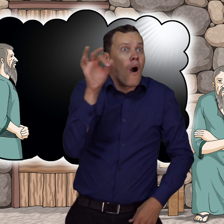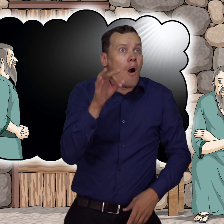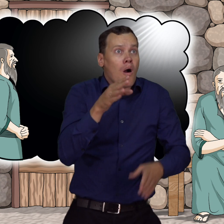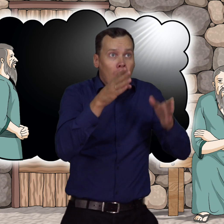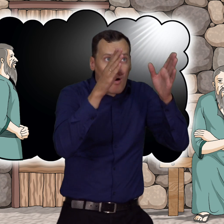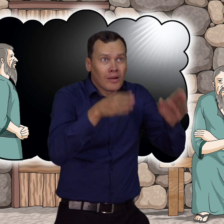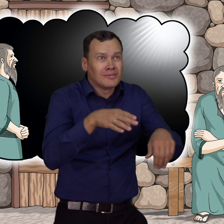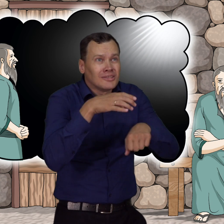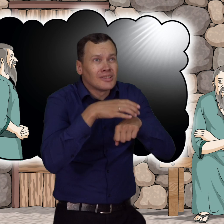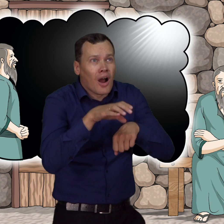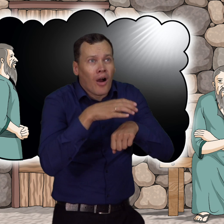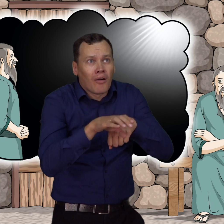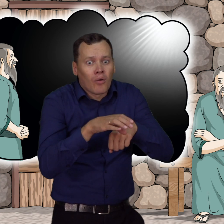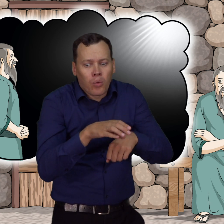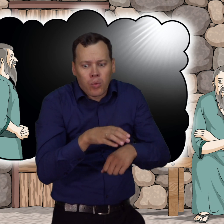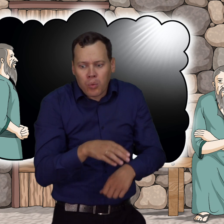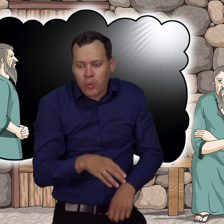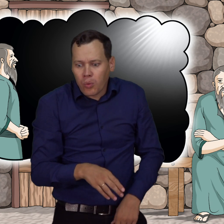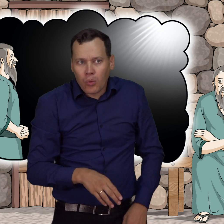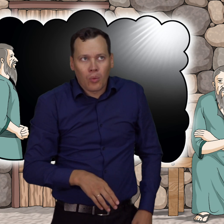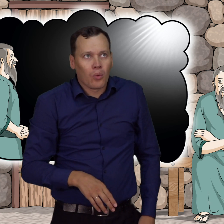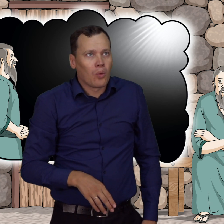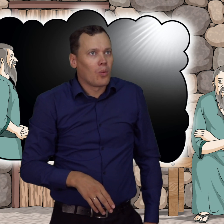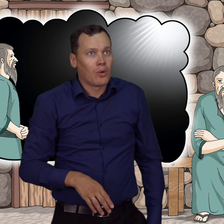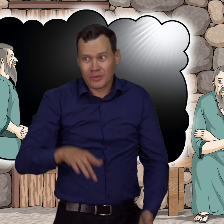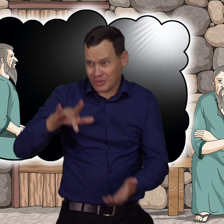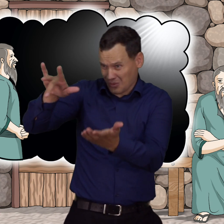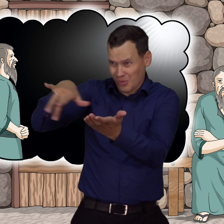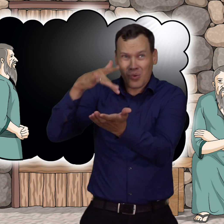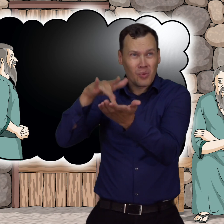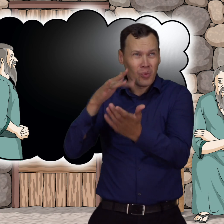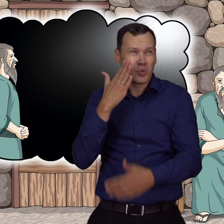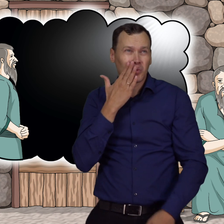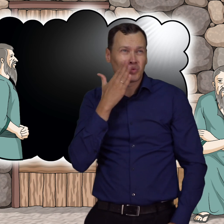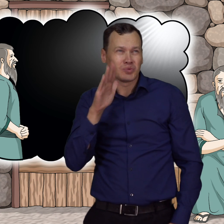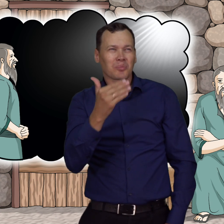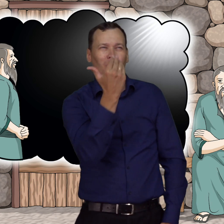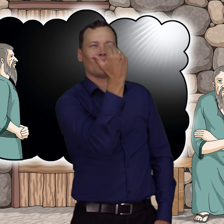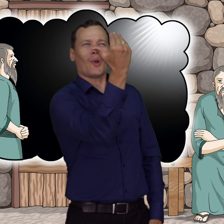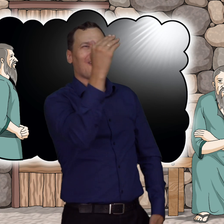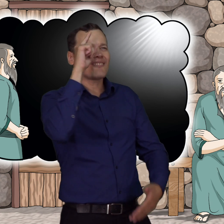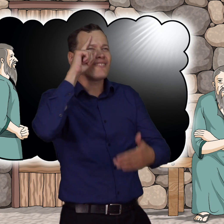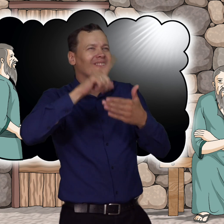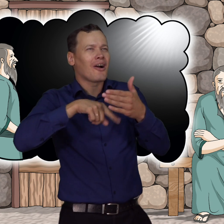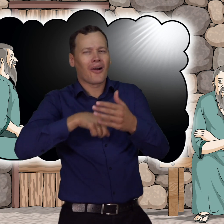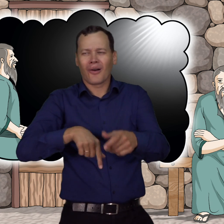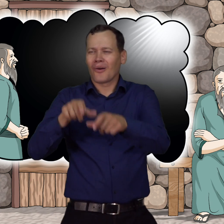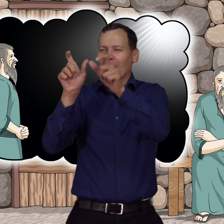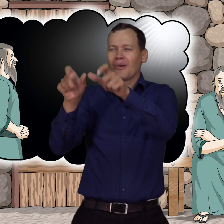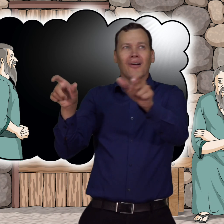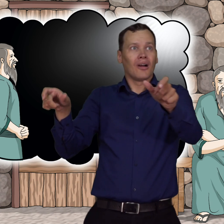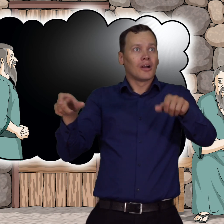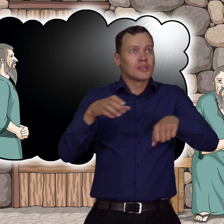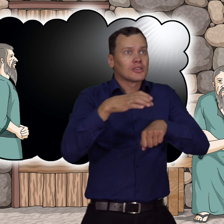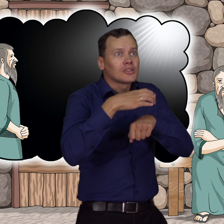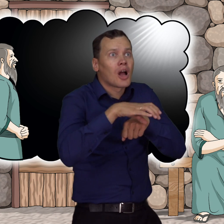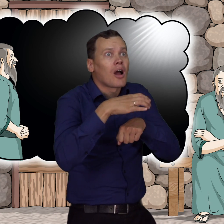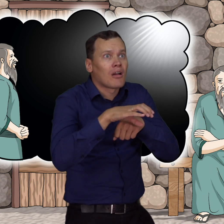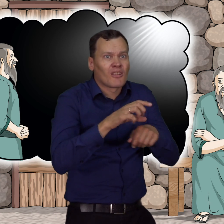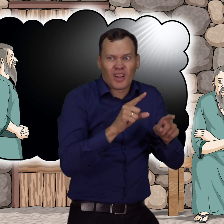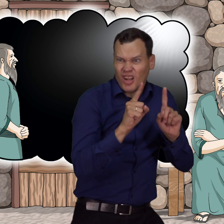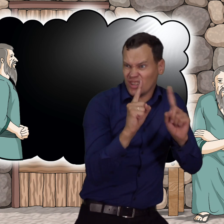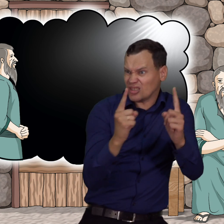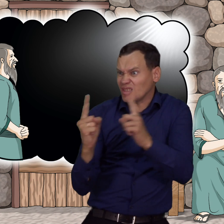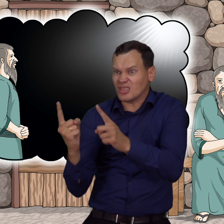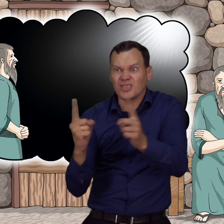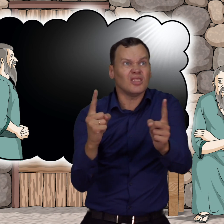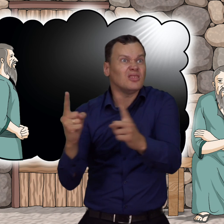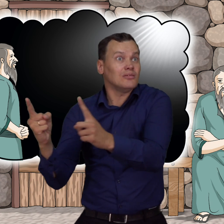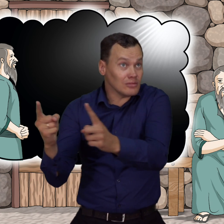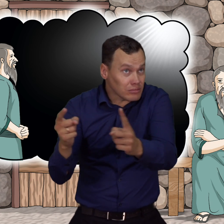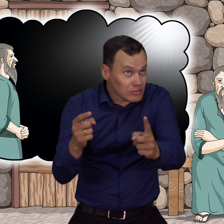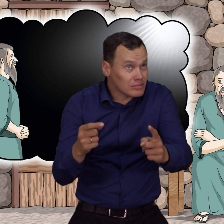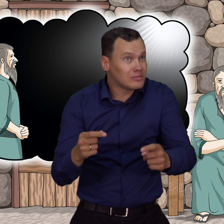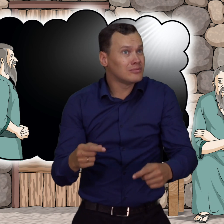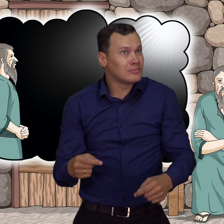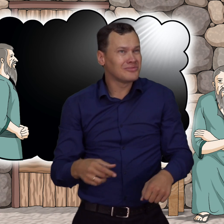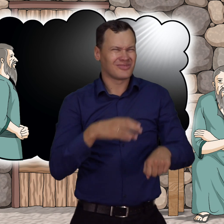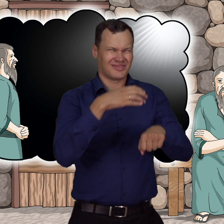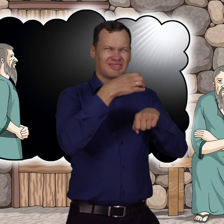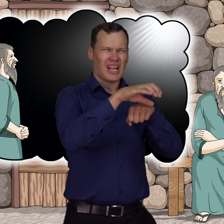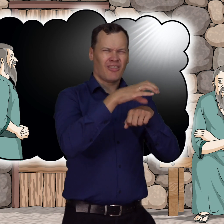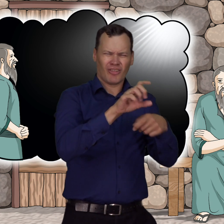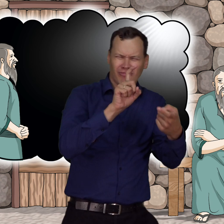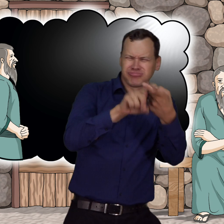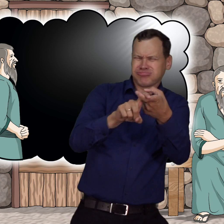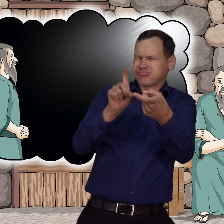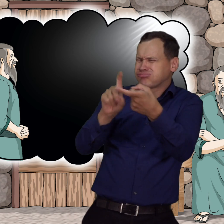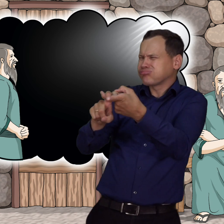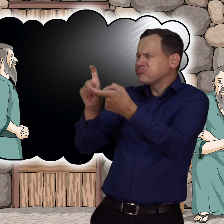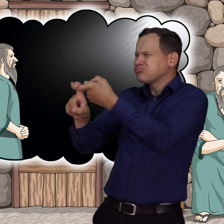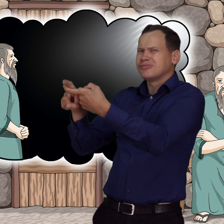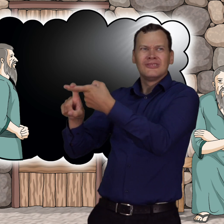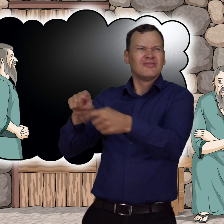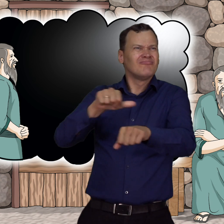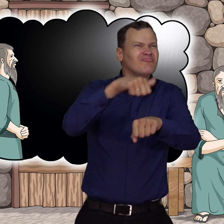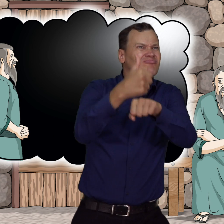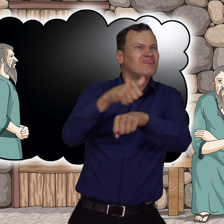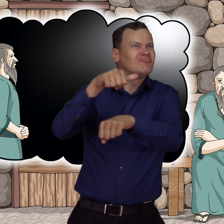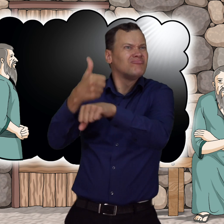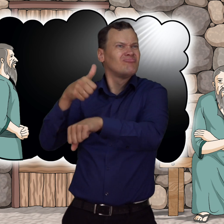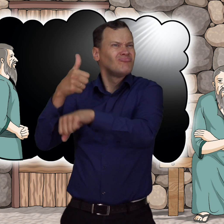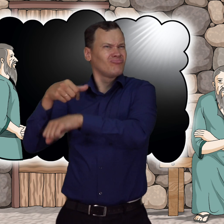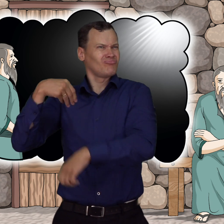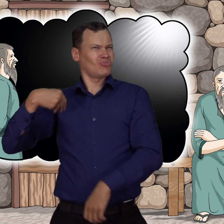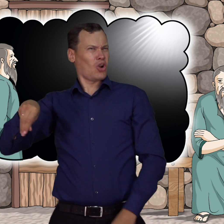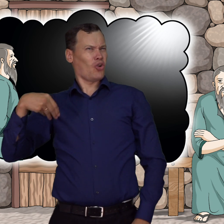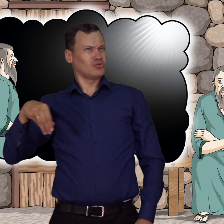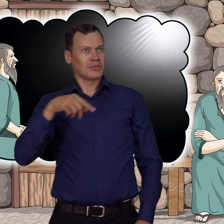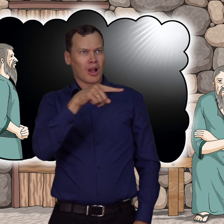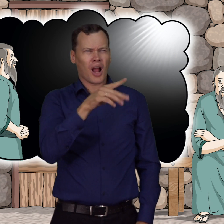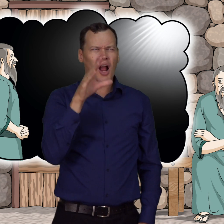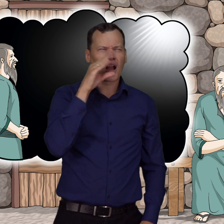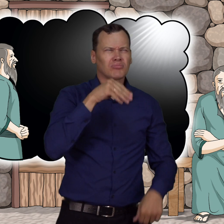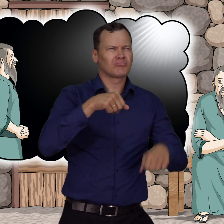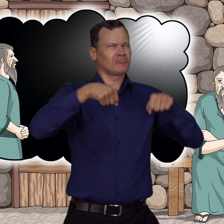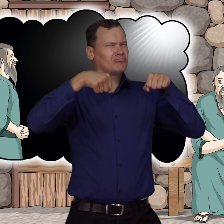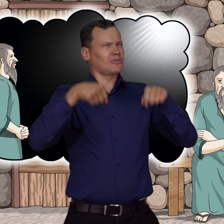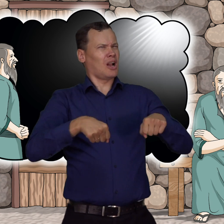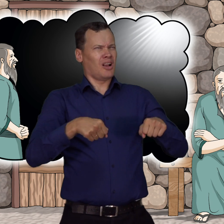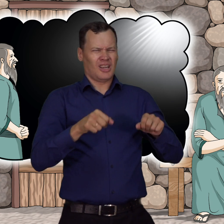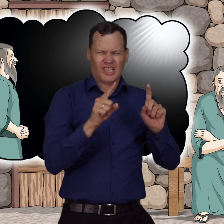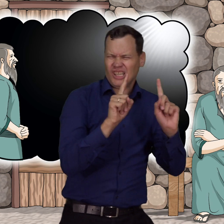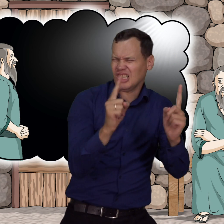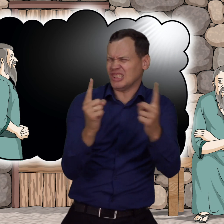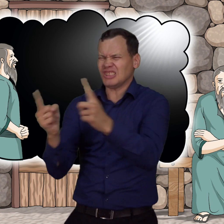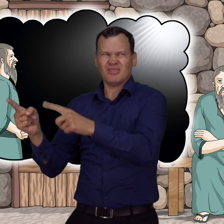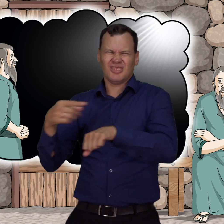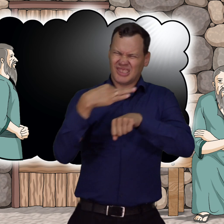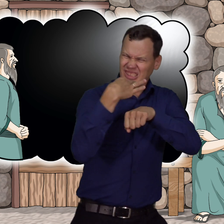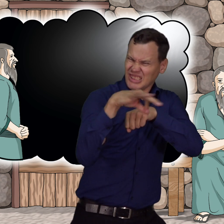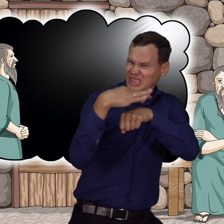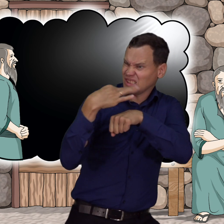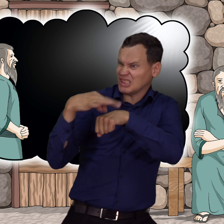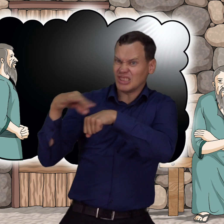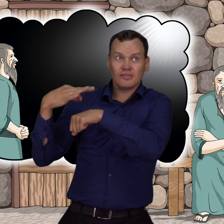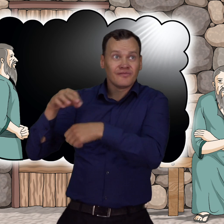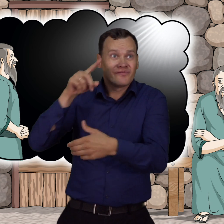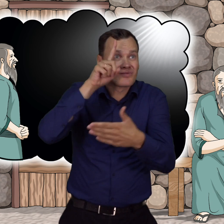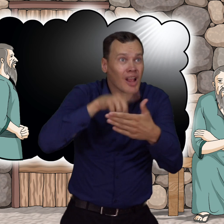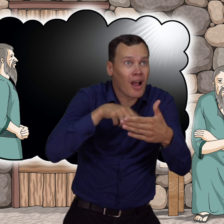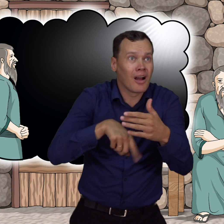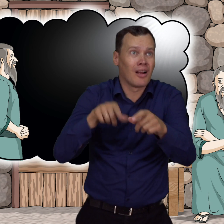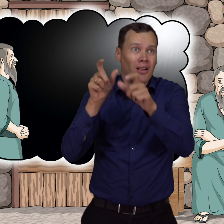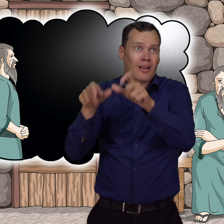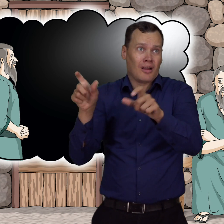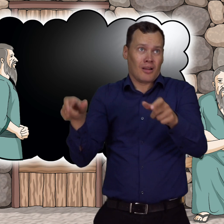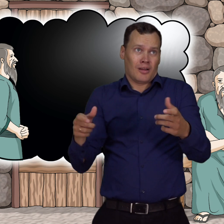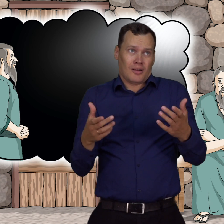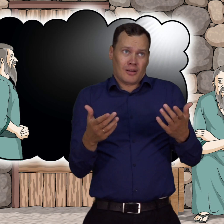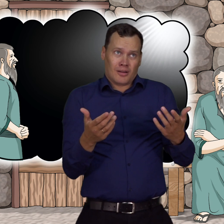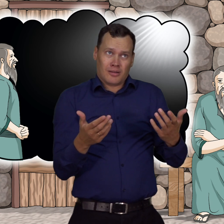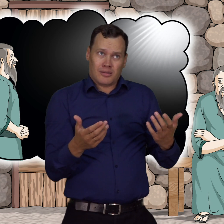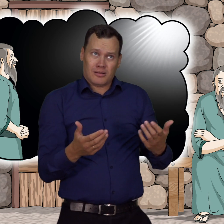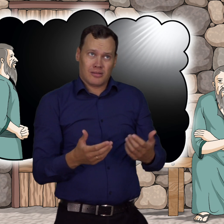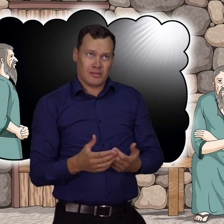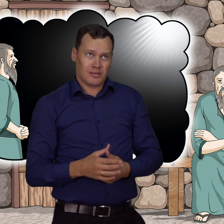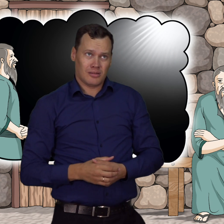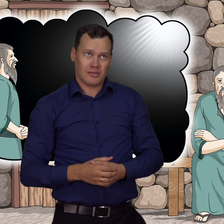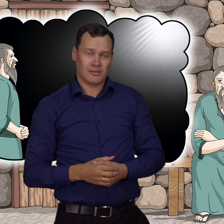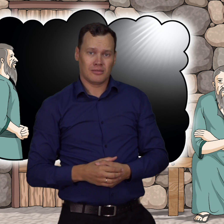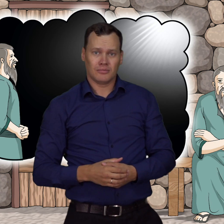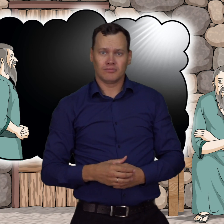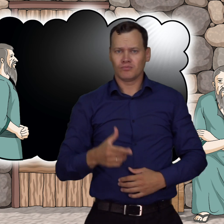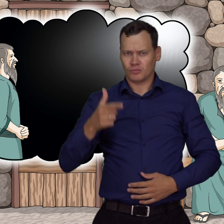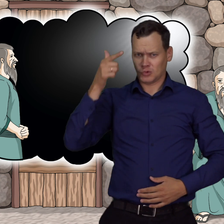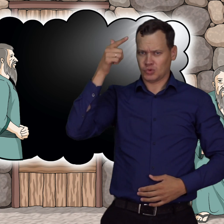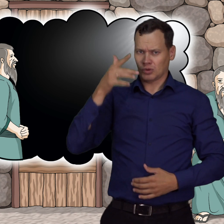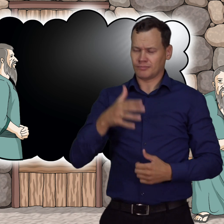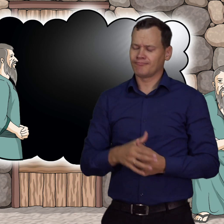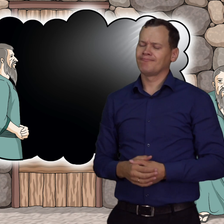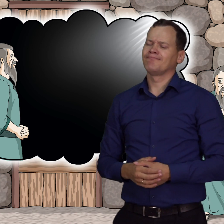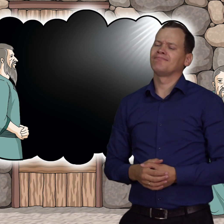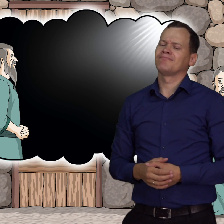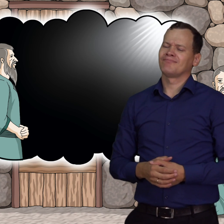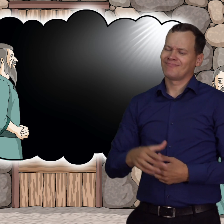And now he is here with authority from the chief priests to arrest all who call on Your name.” “Go!” said the Lord.